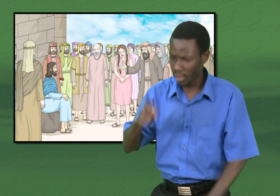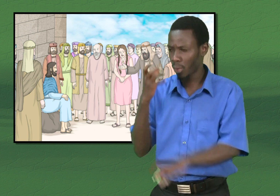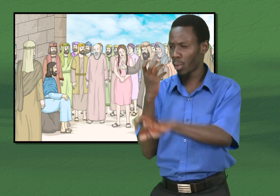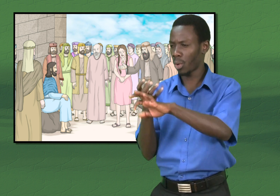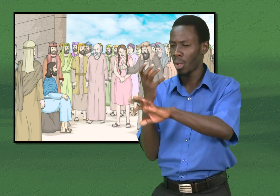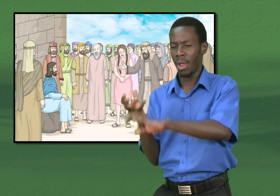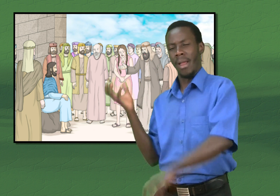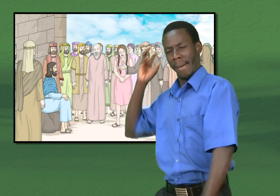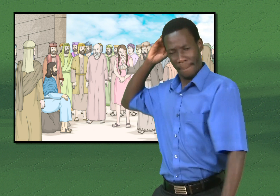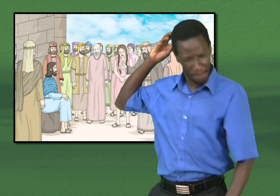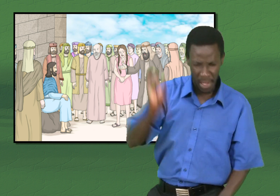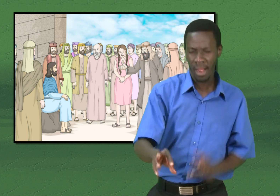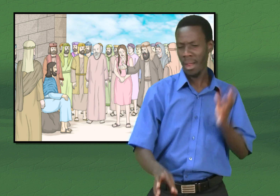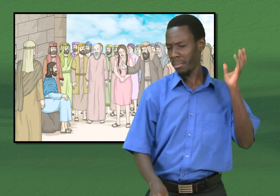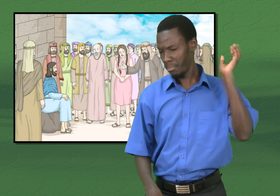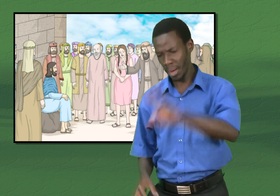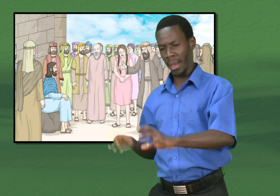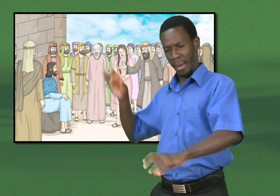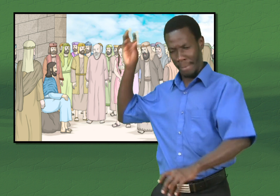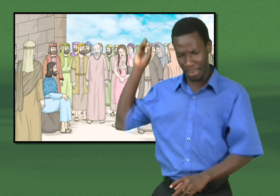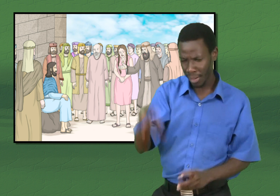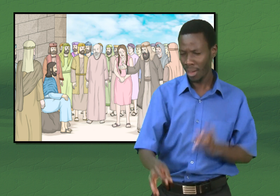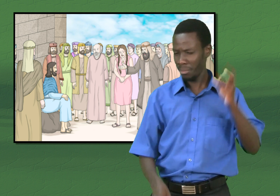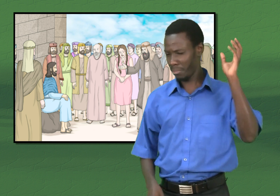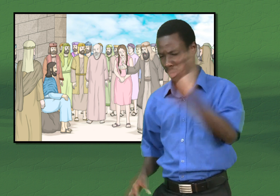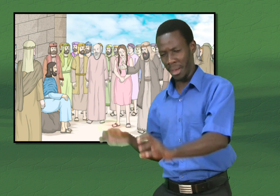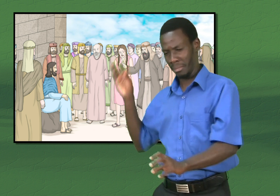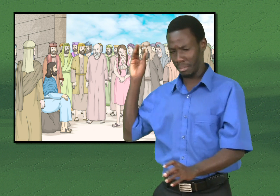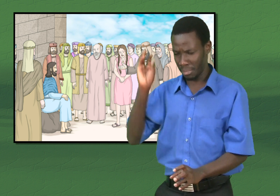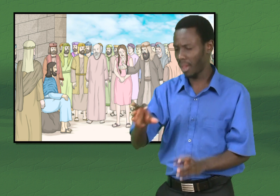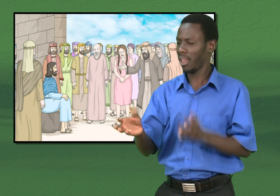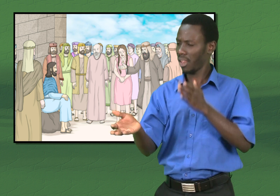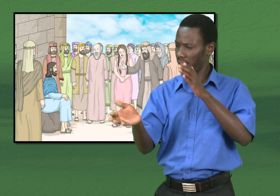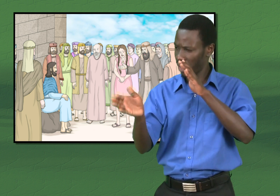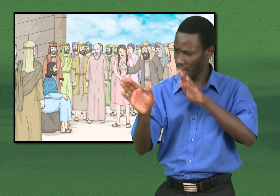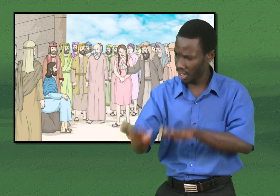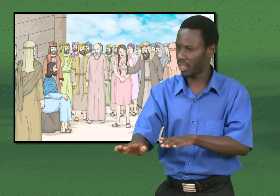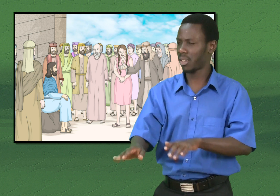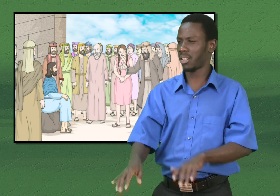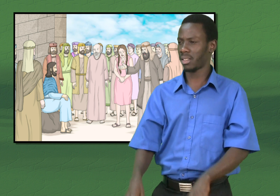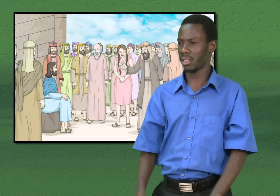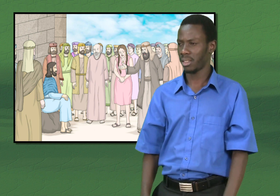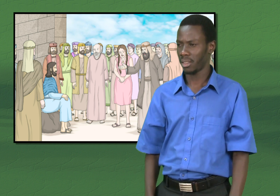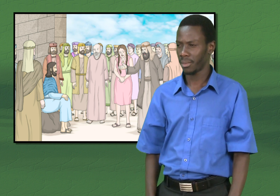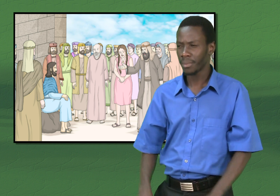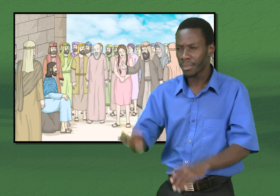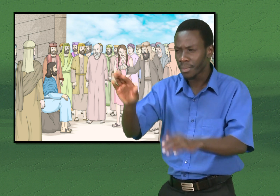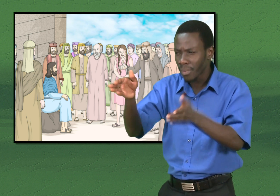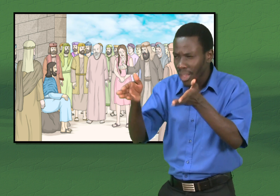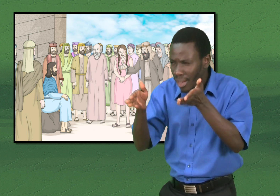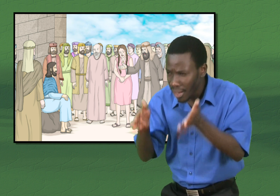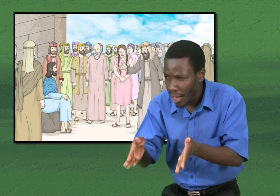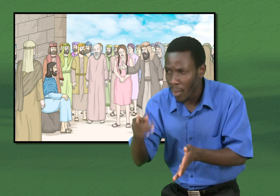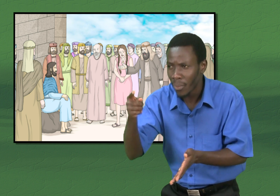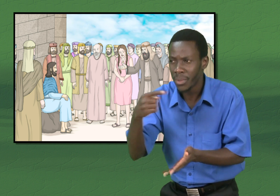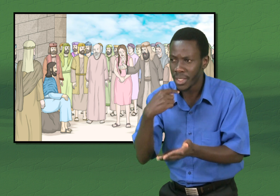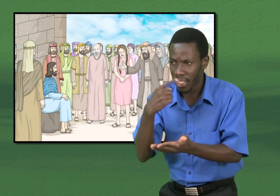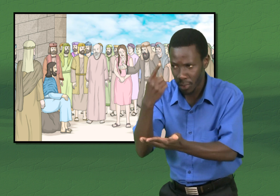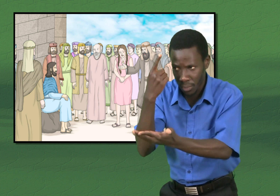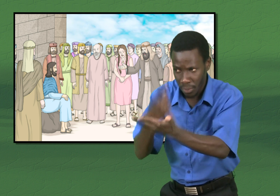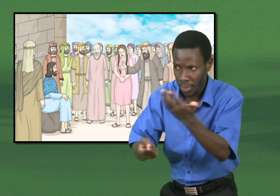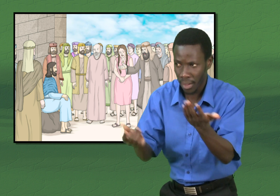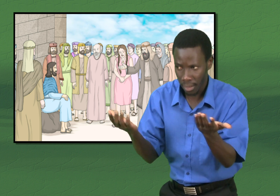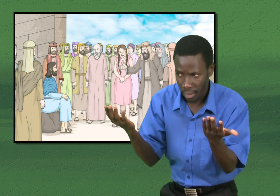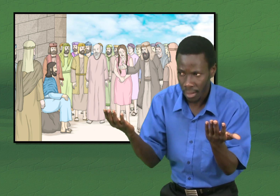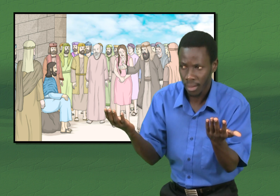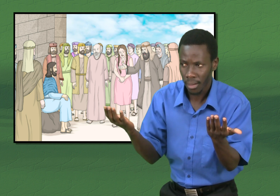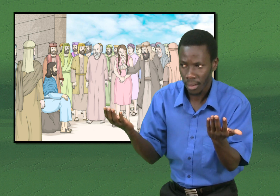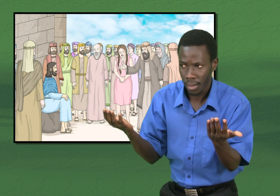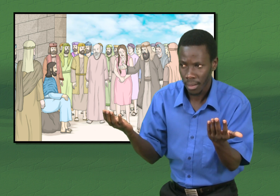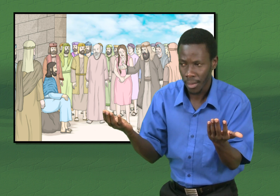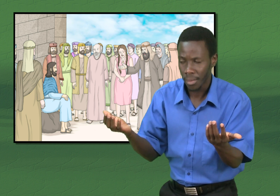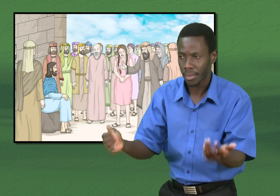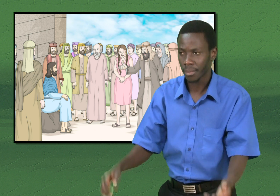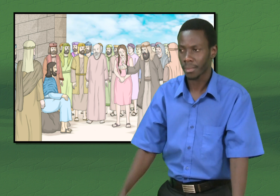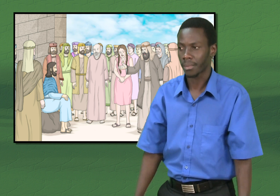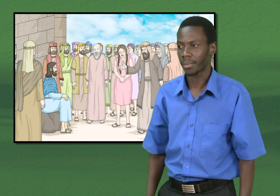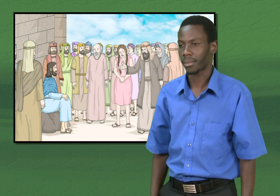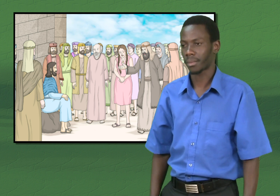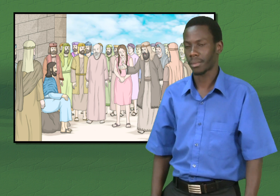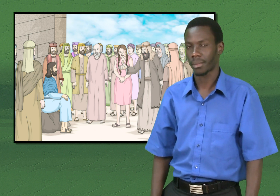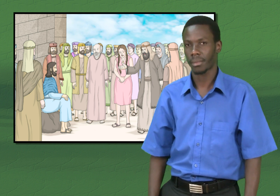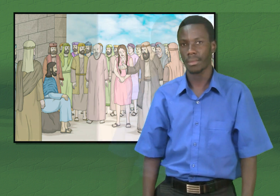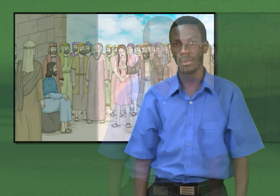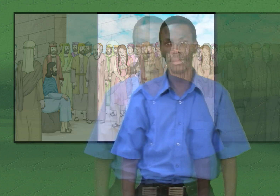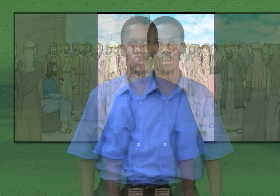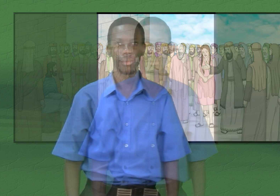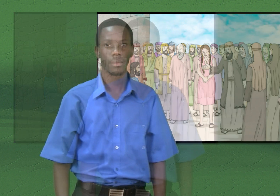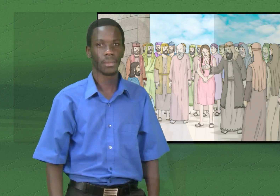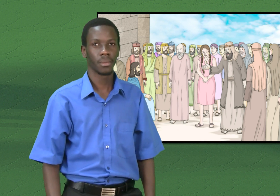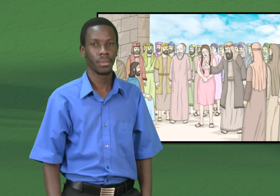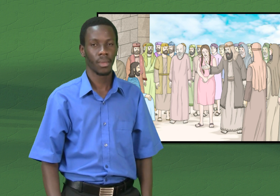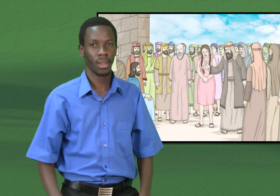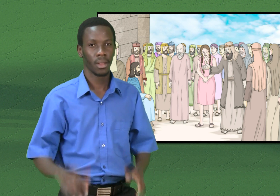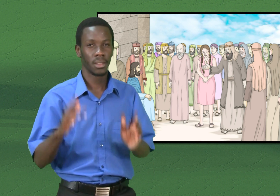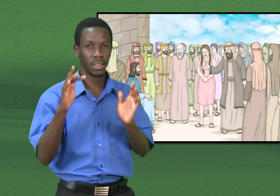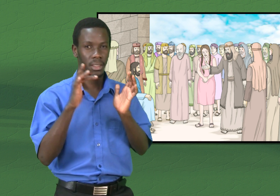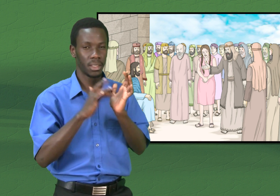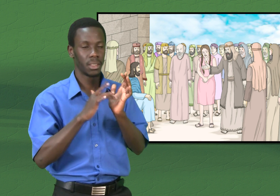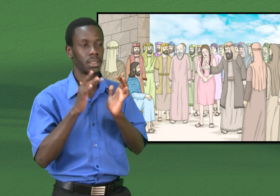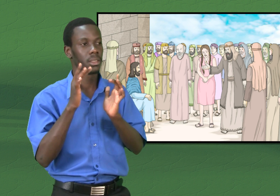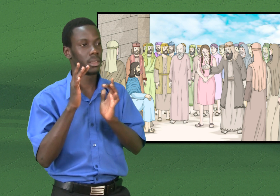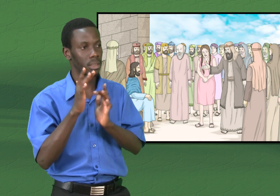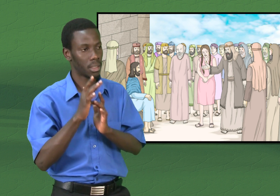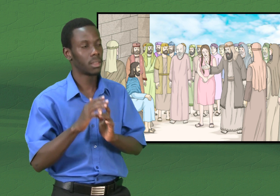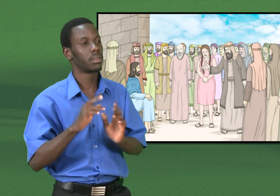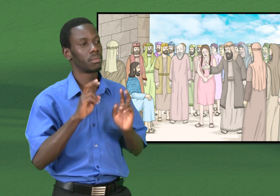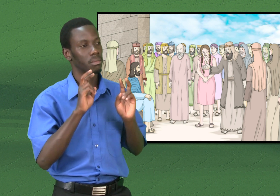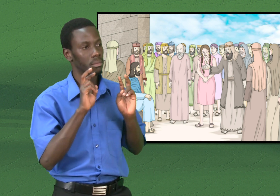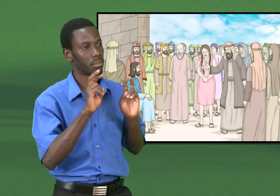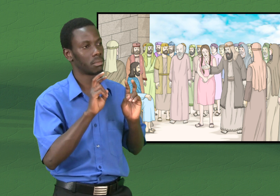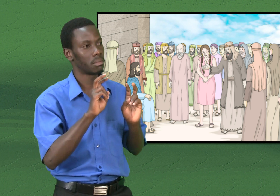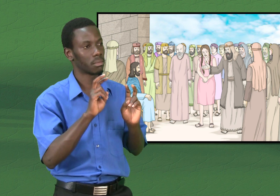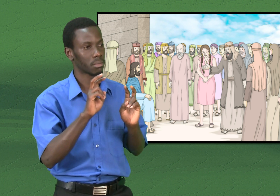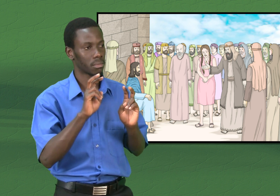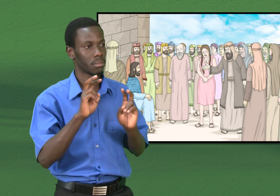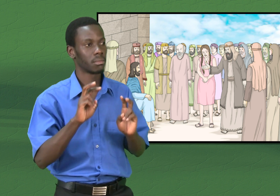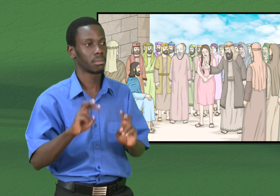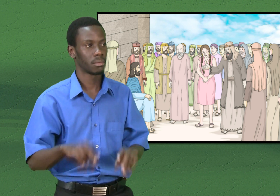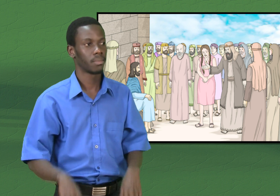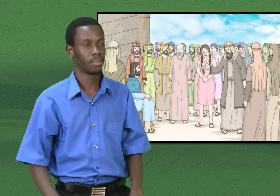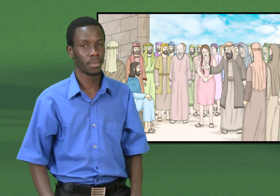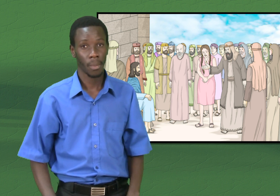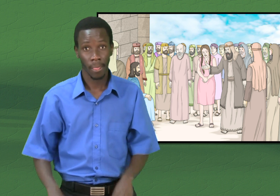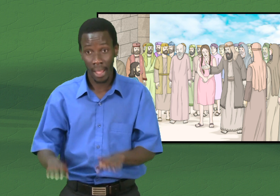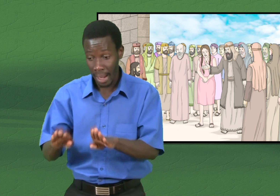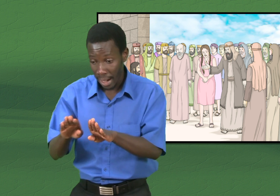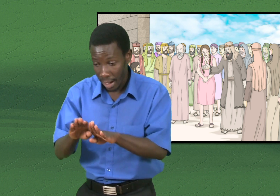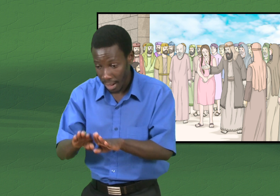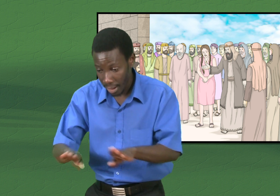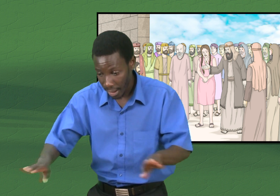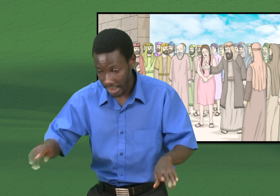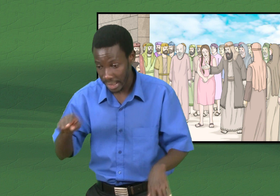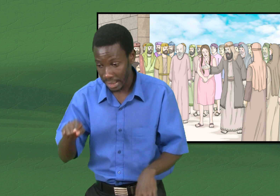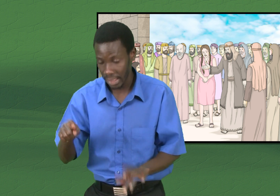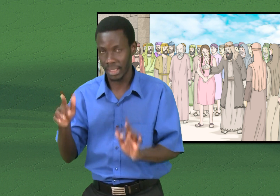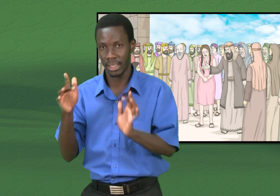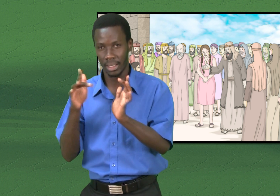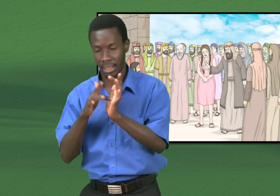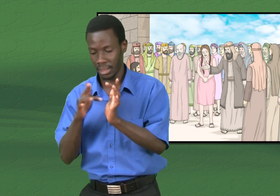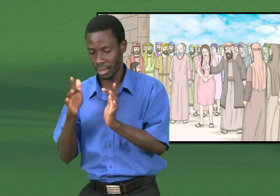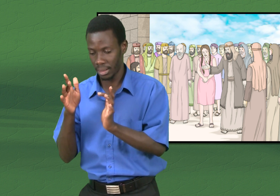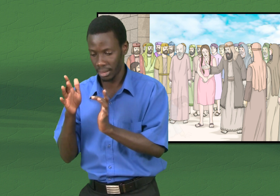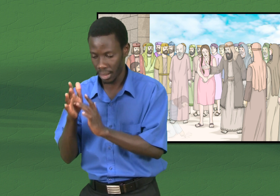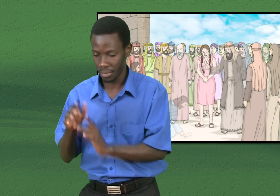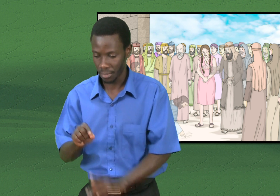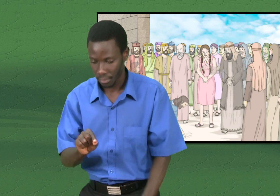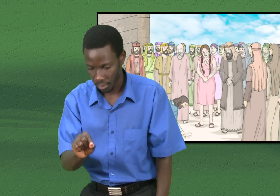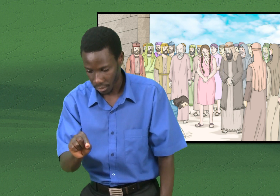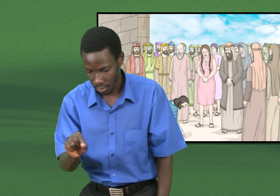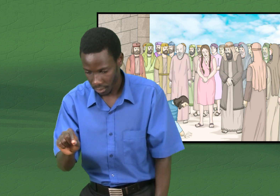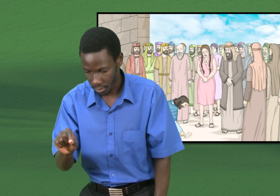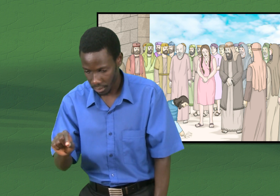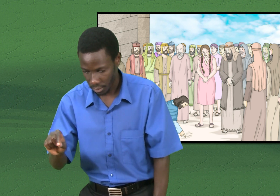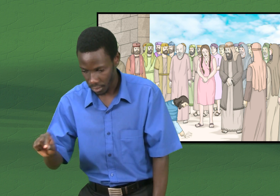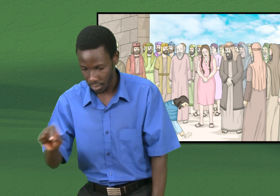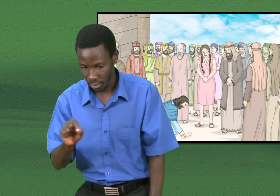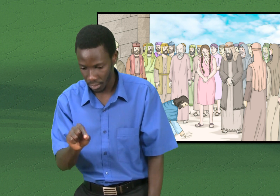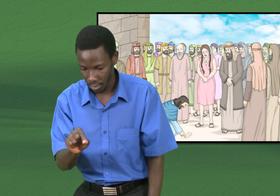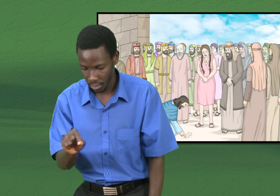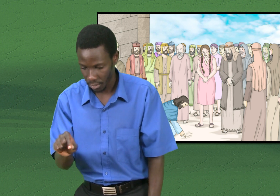They said this to test Him, in order to have a basis for accusing Him.